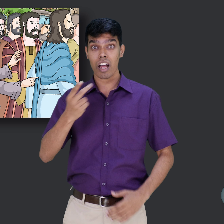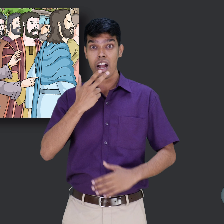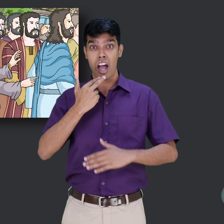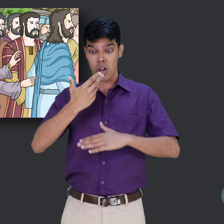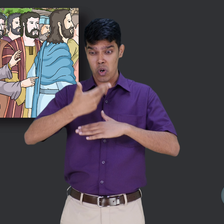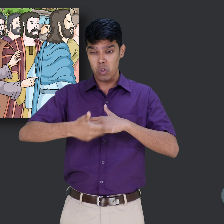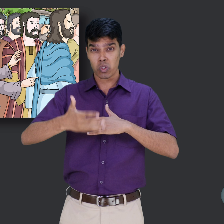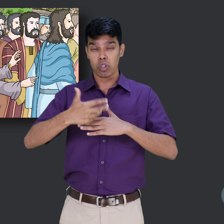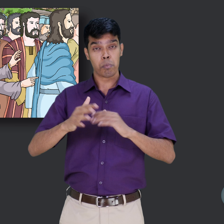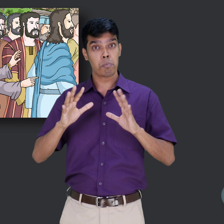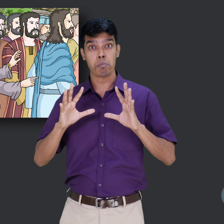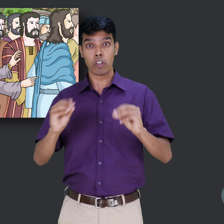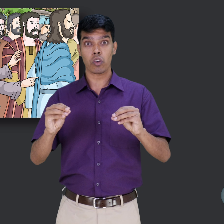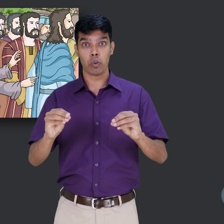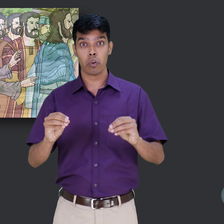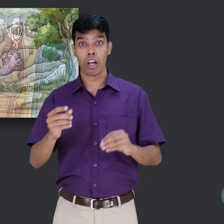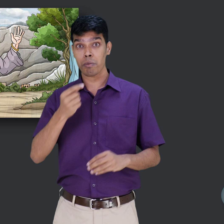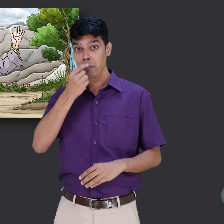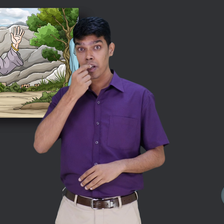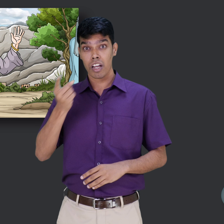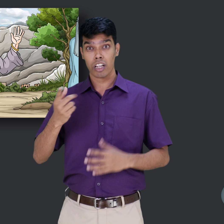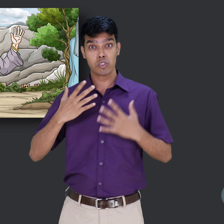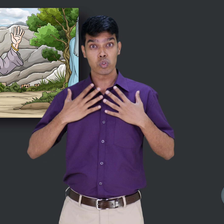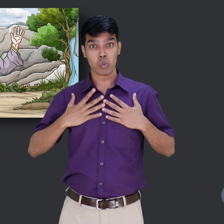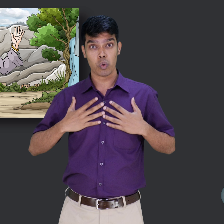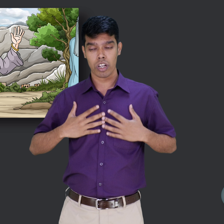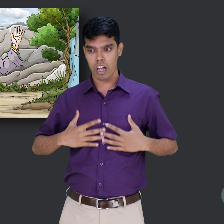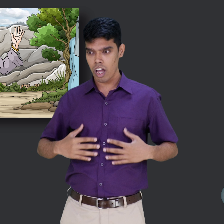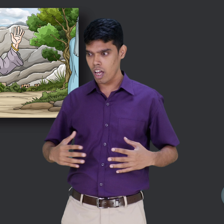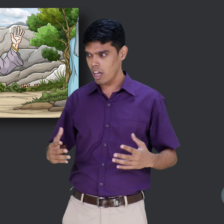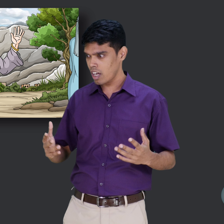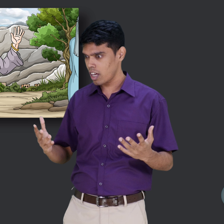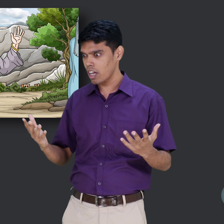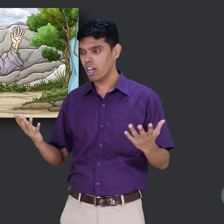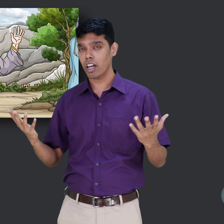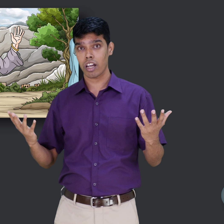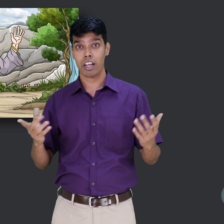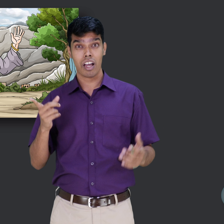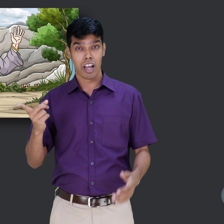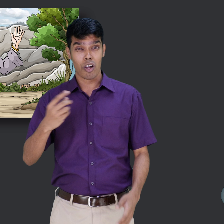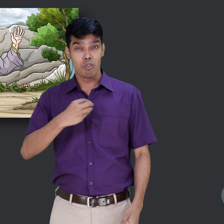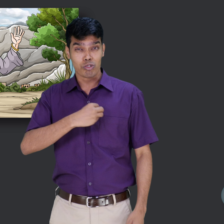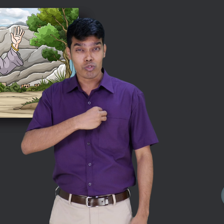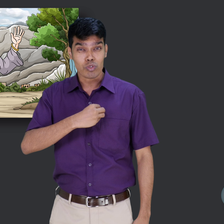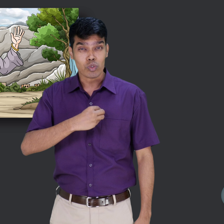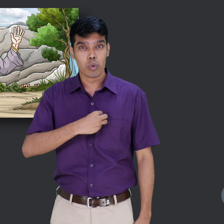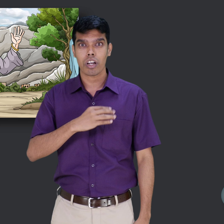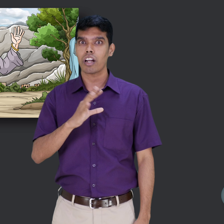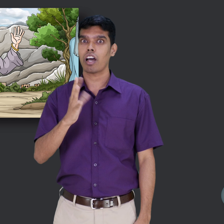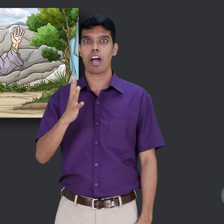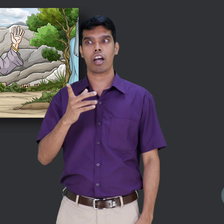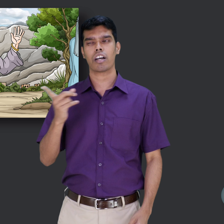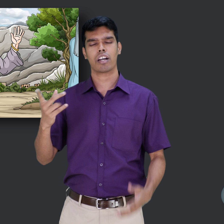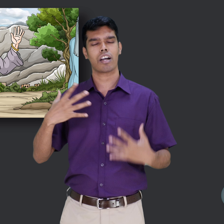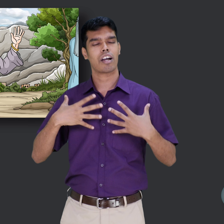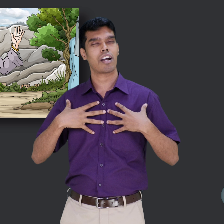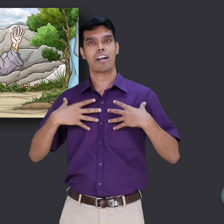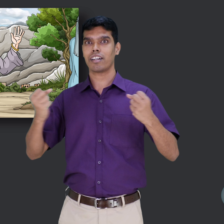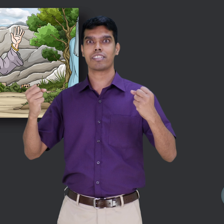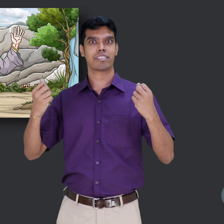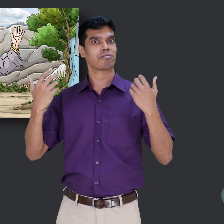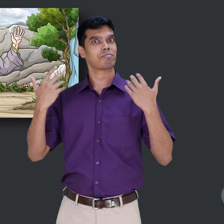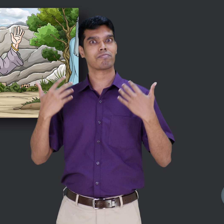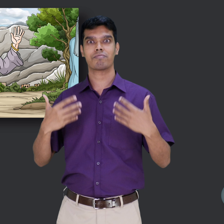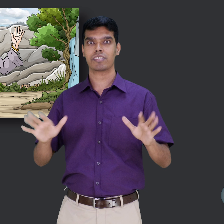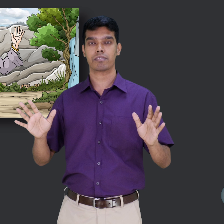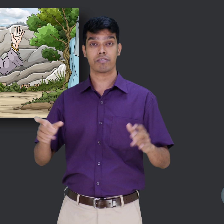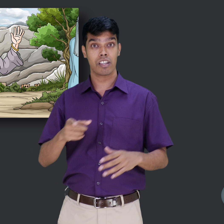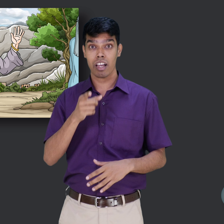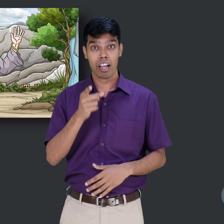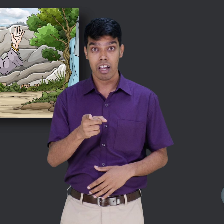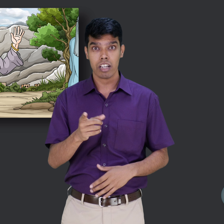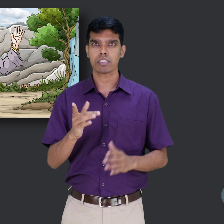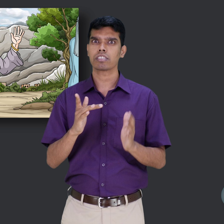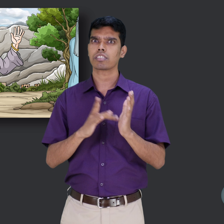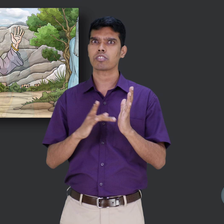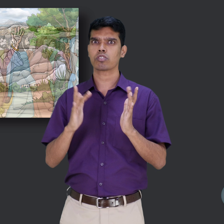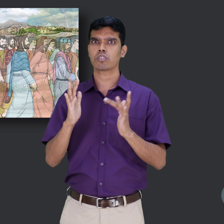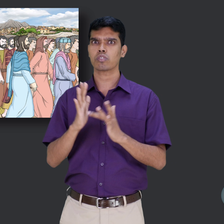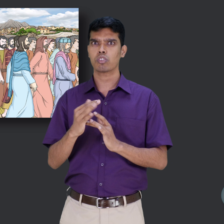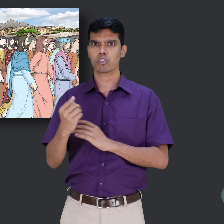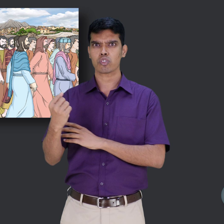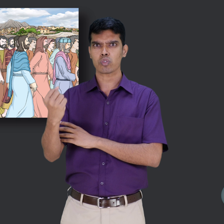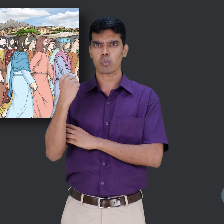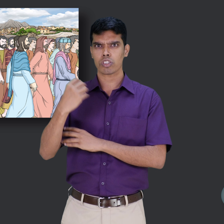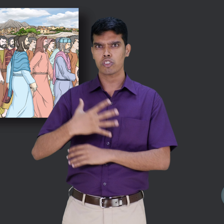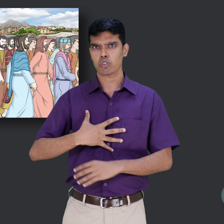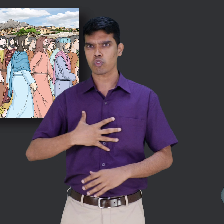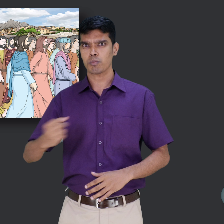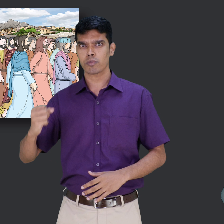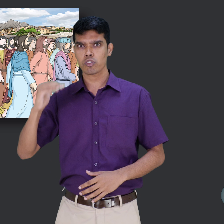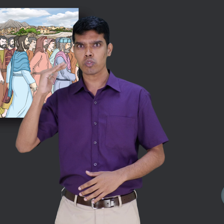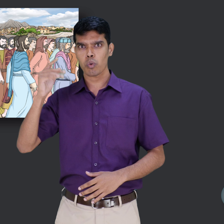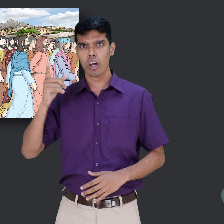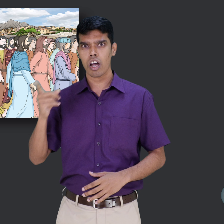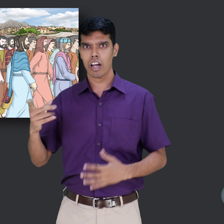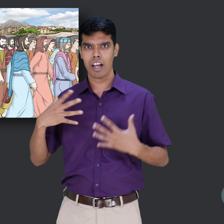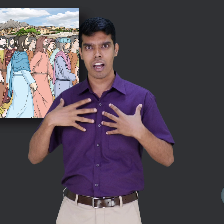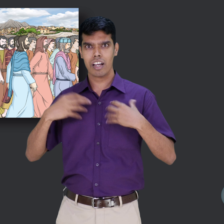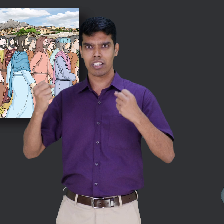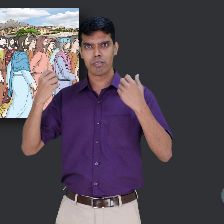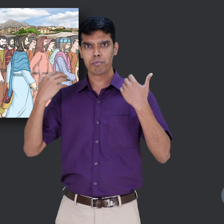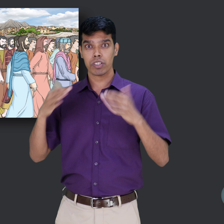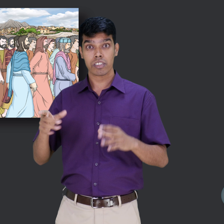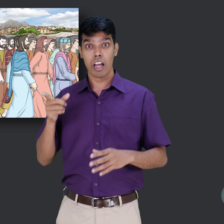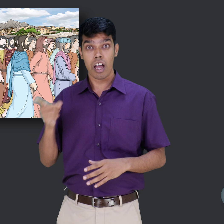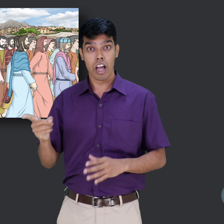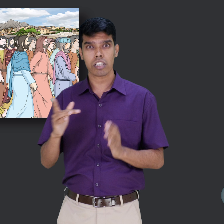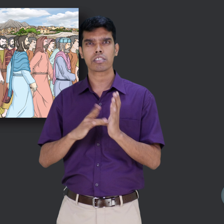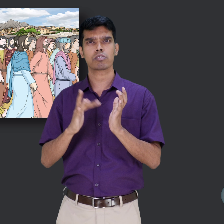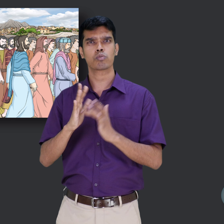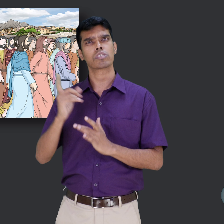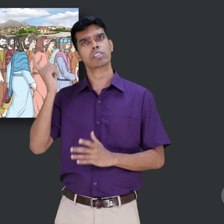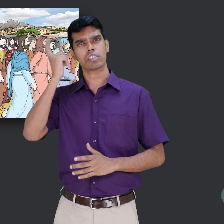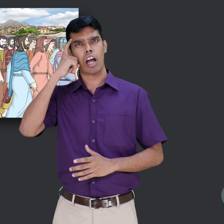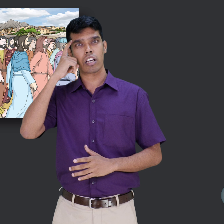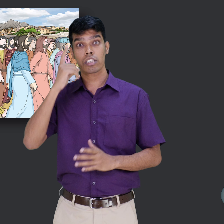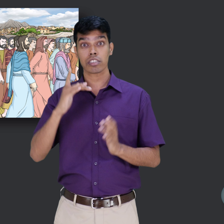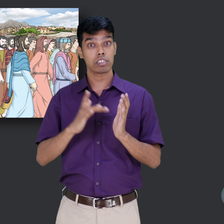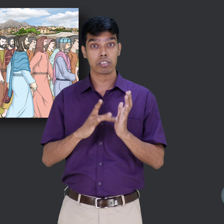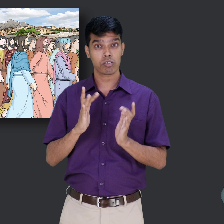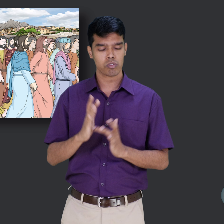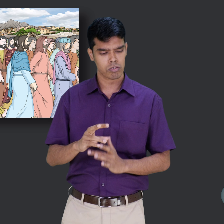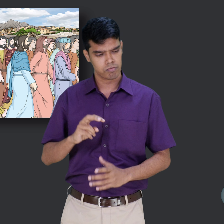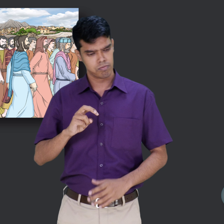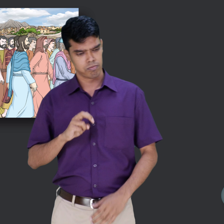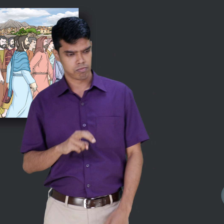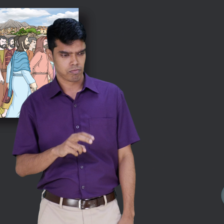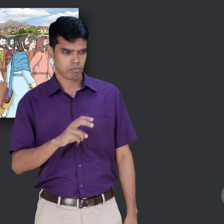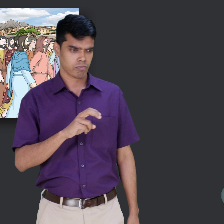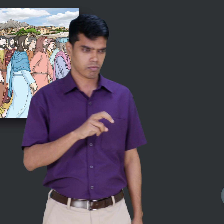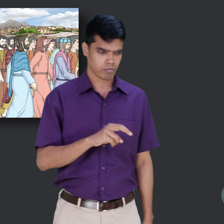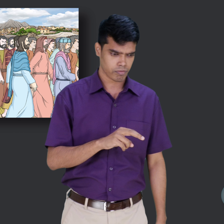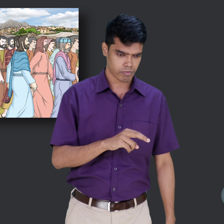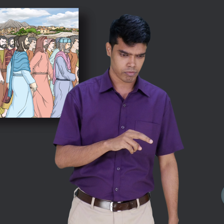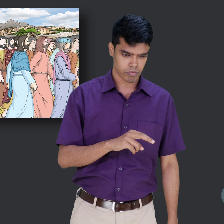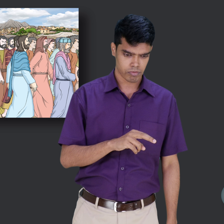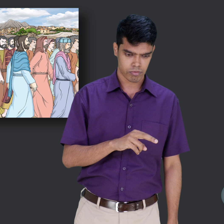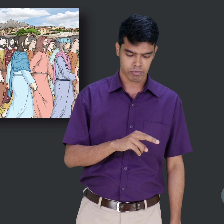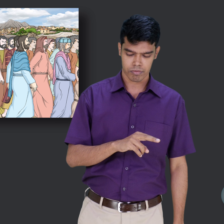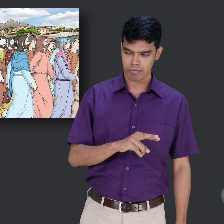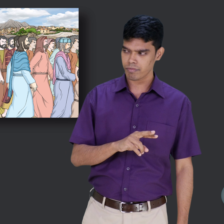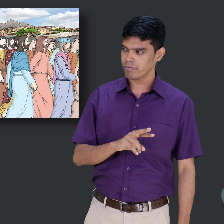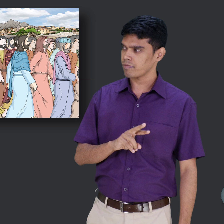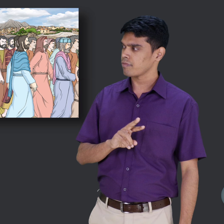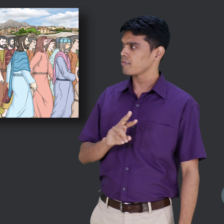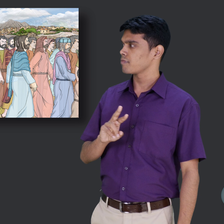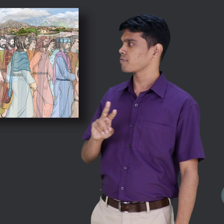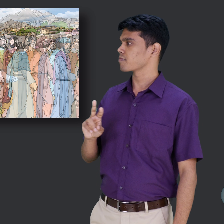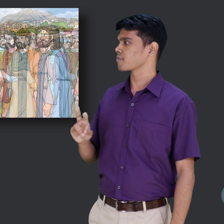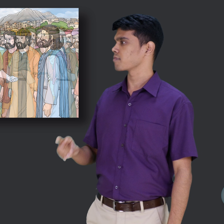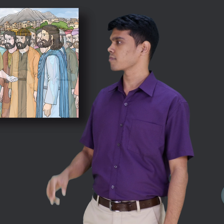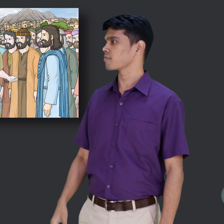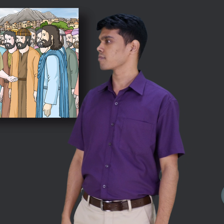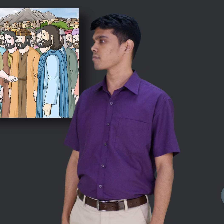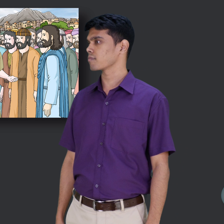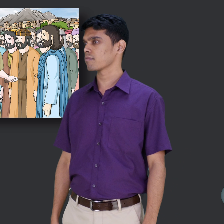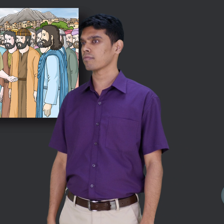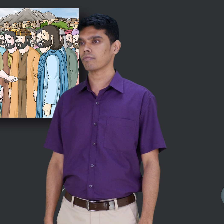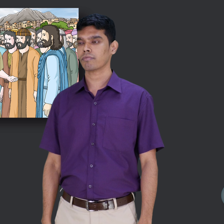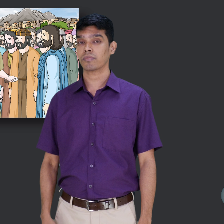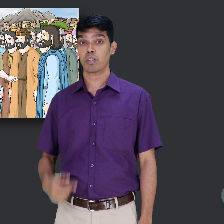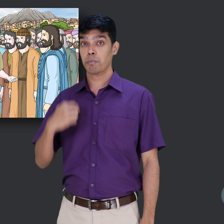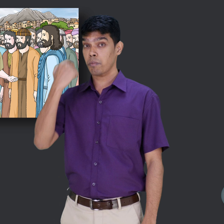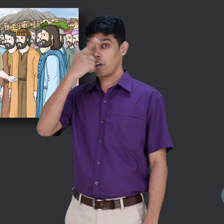Immediately her bleeding stopped, and she sensed in her body that she was healed of her affliction. At once Jesus was aware that power had gone out from Him.